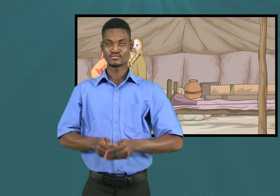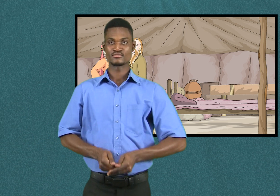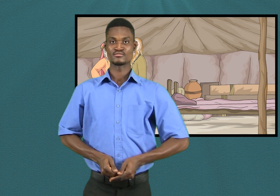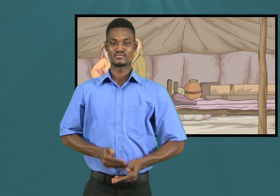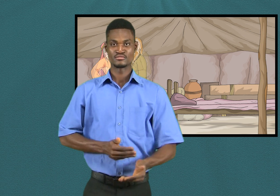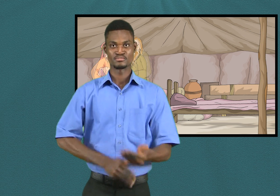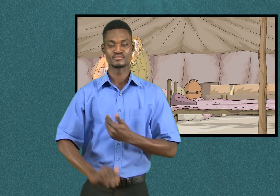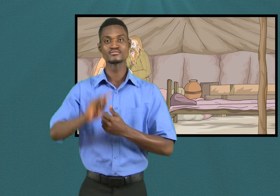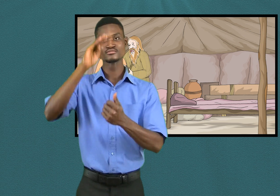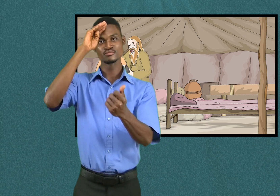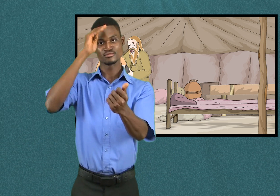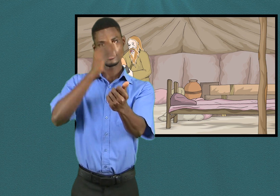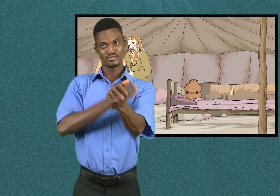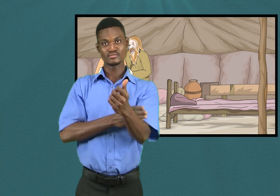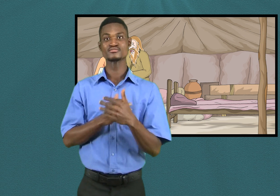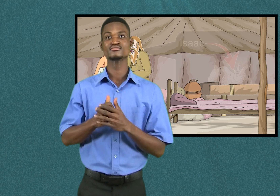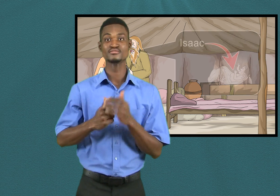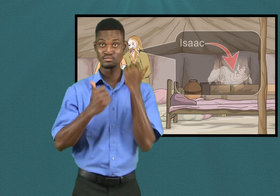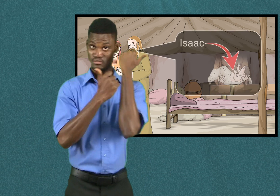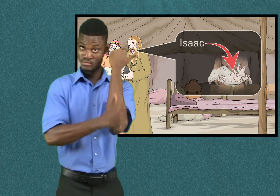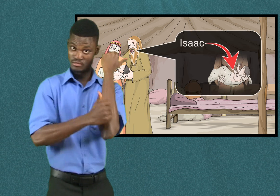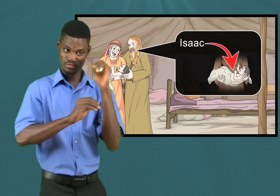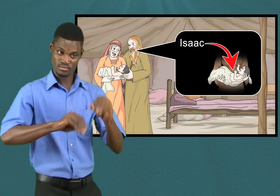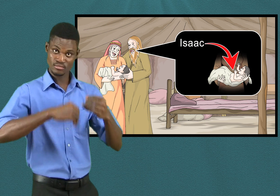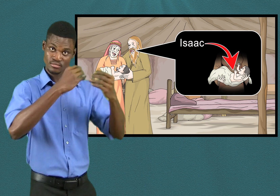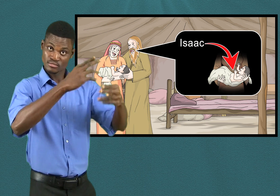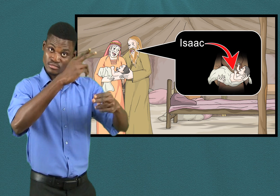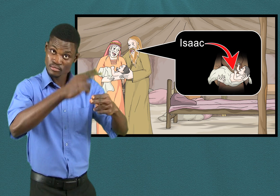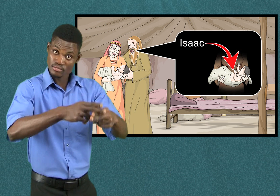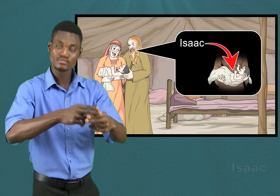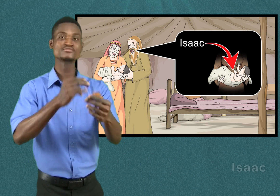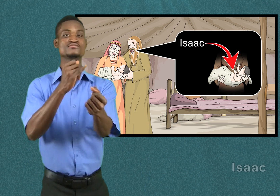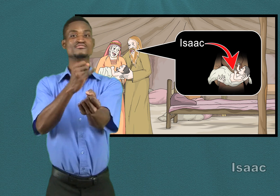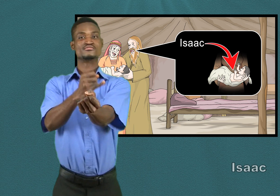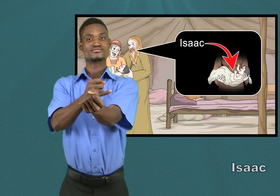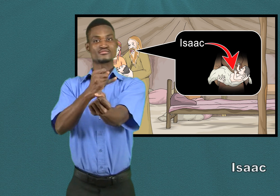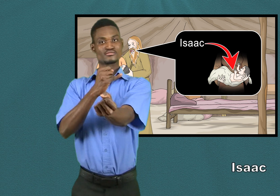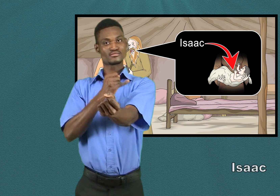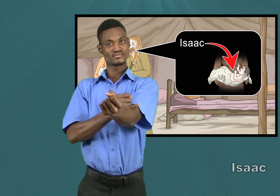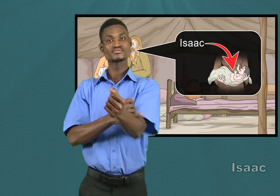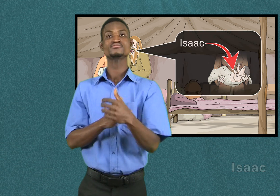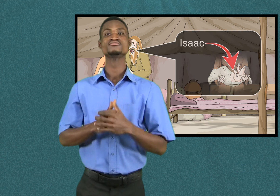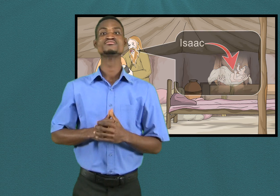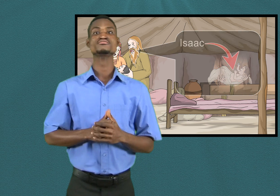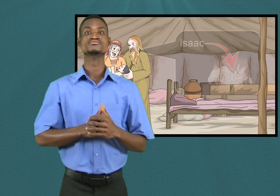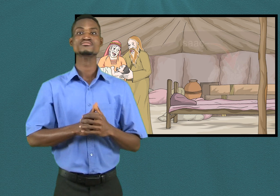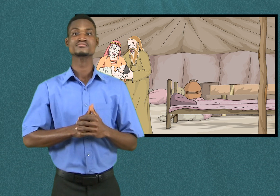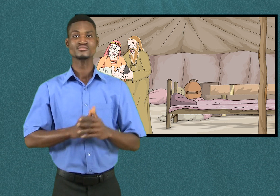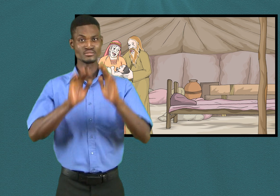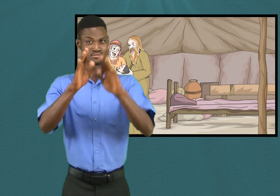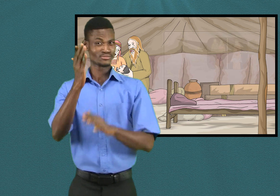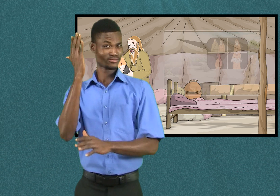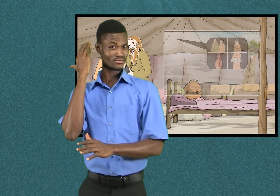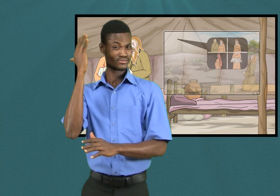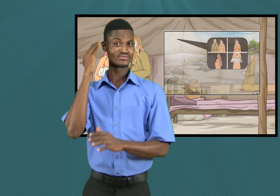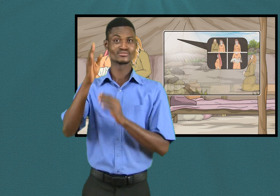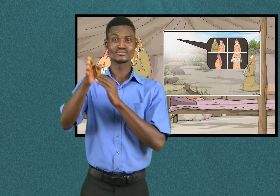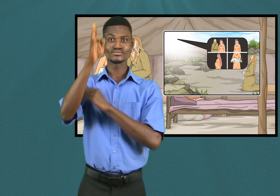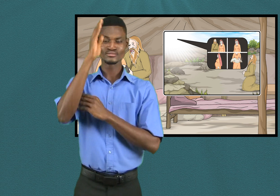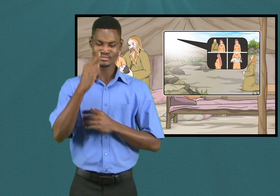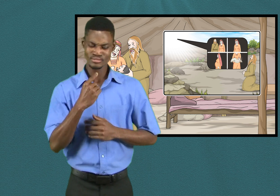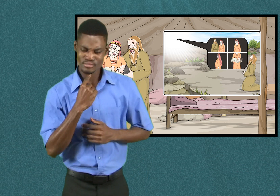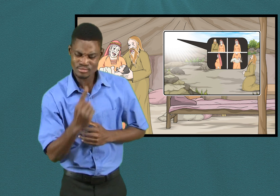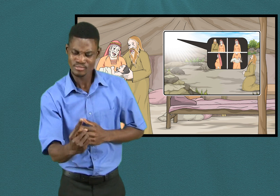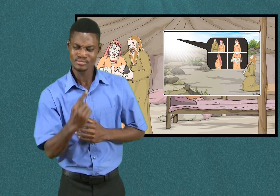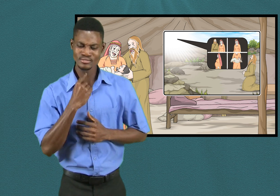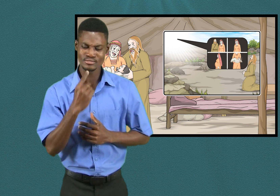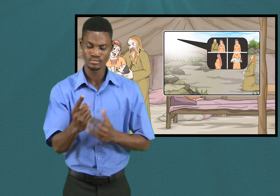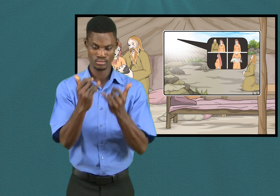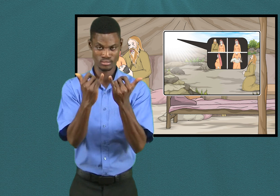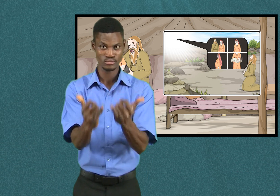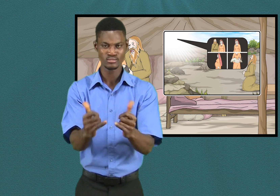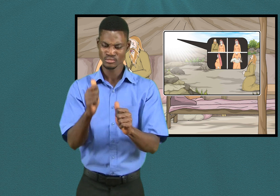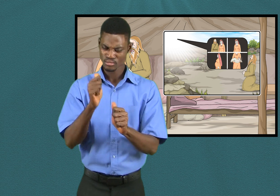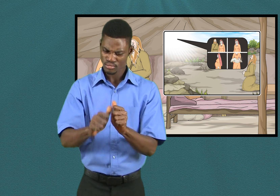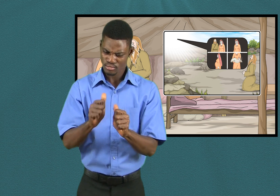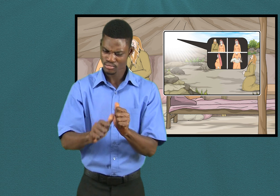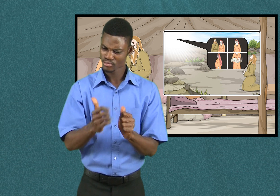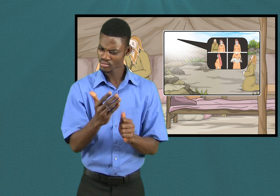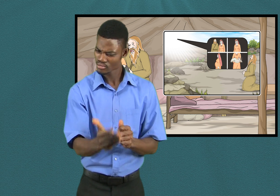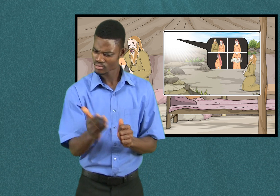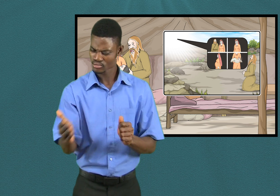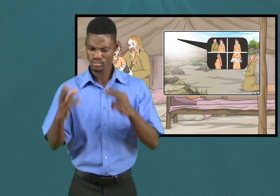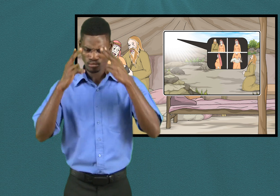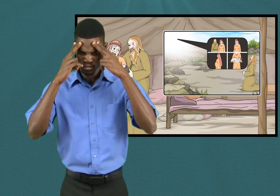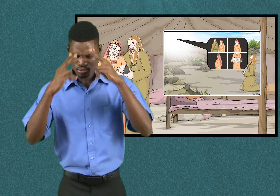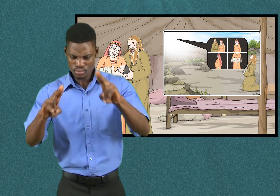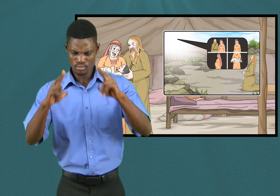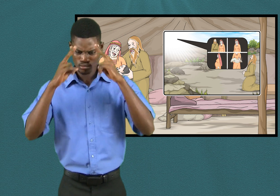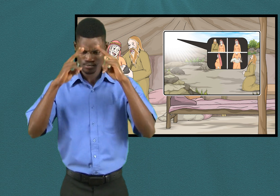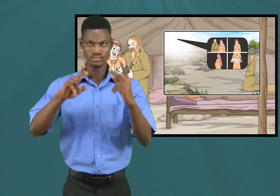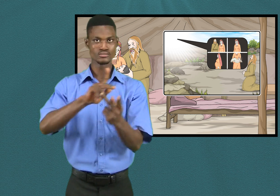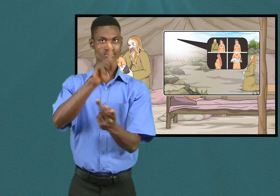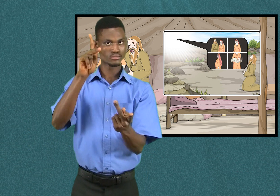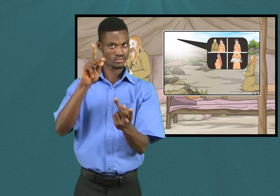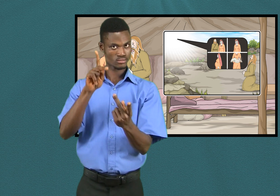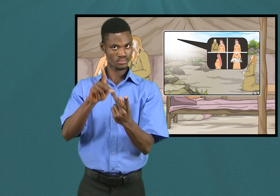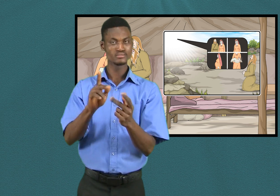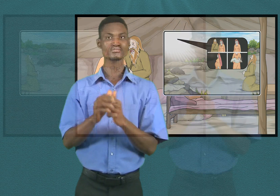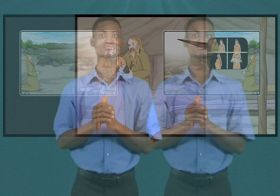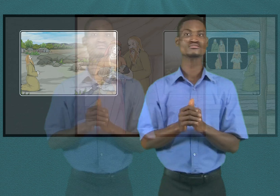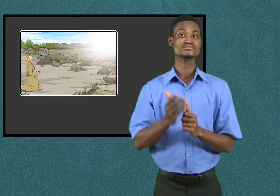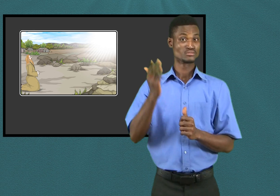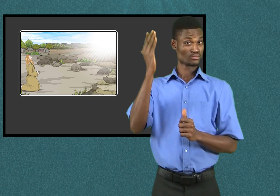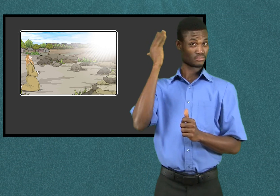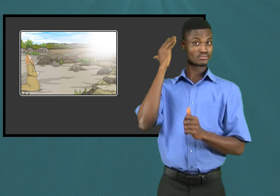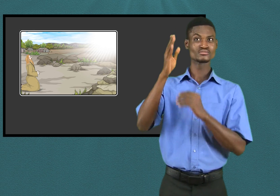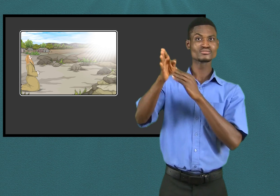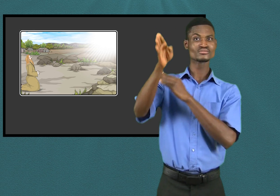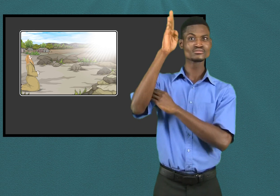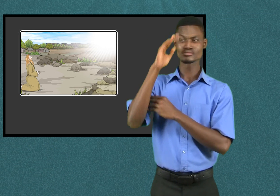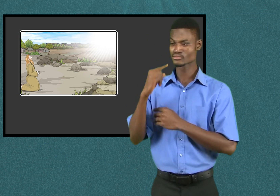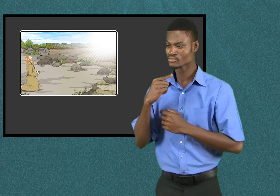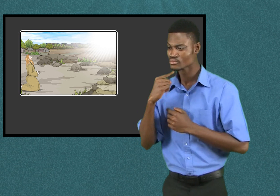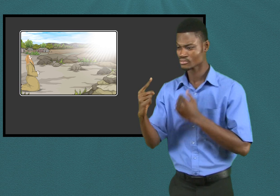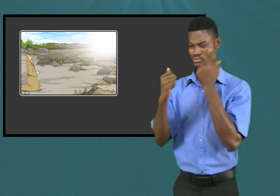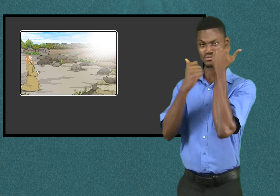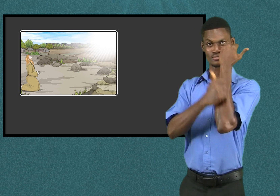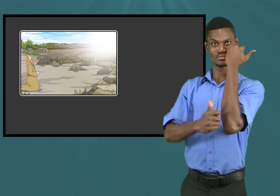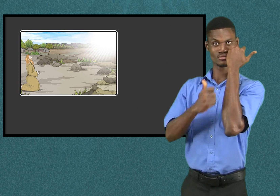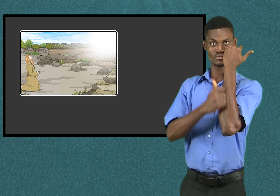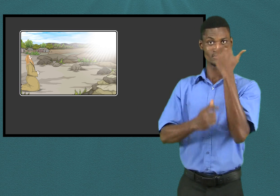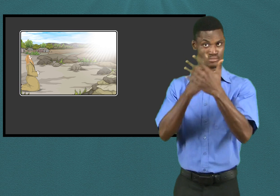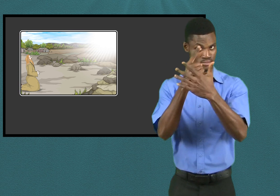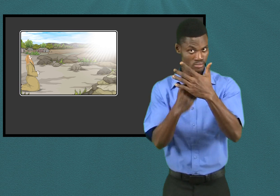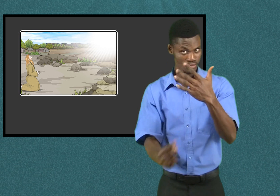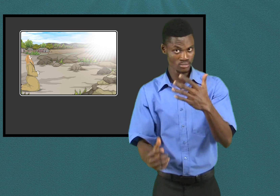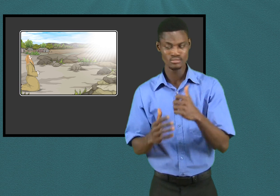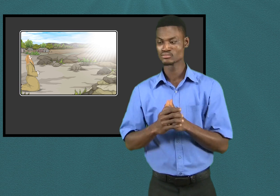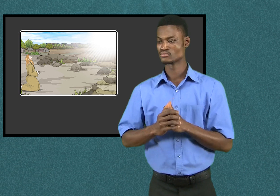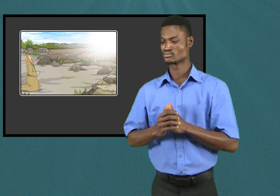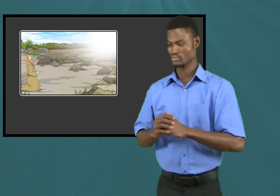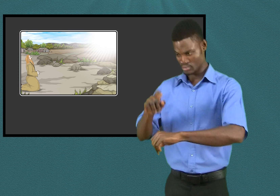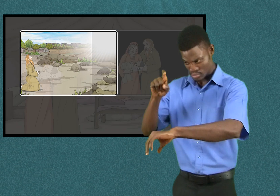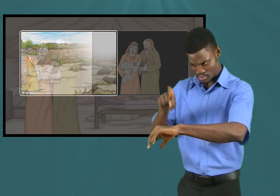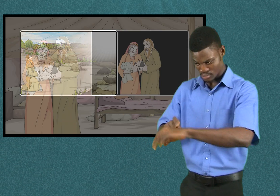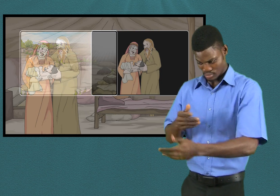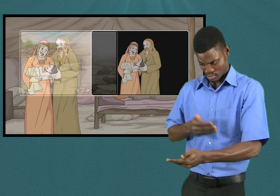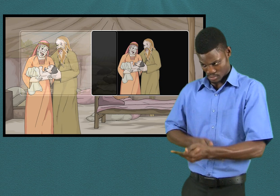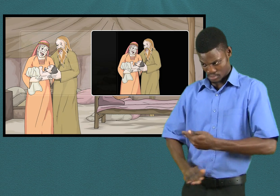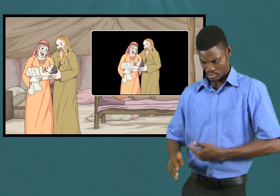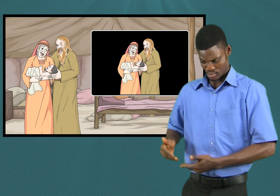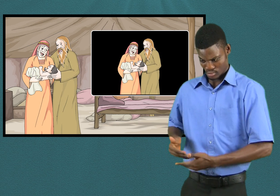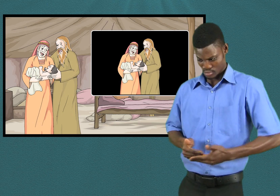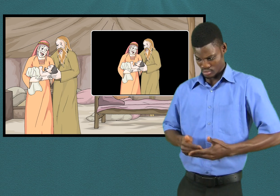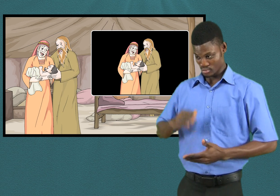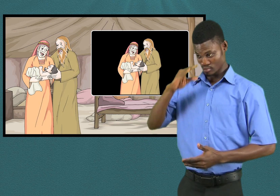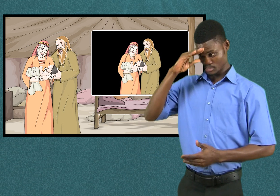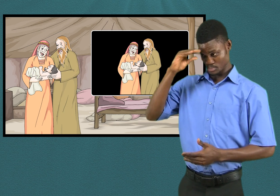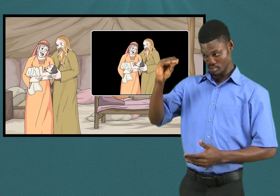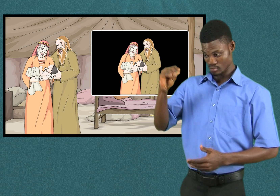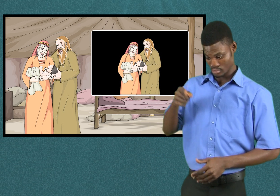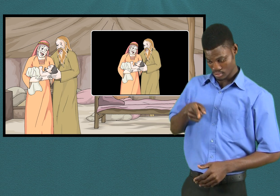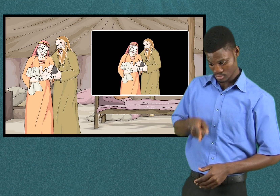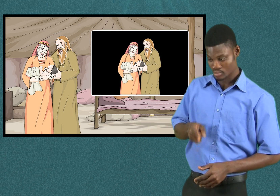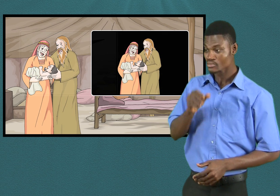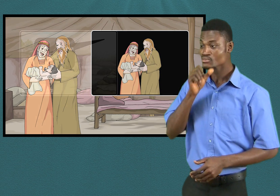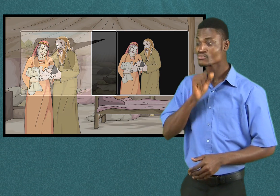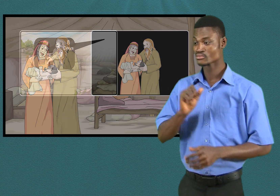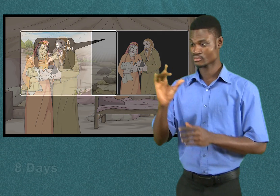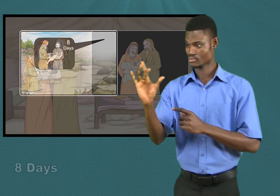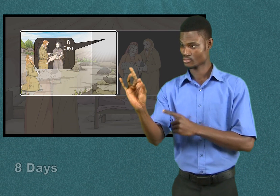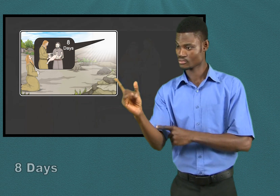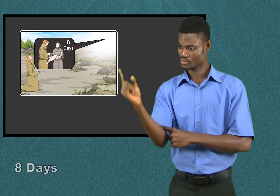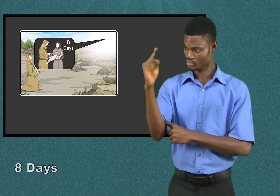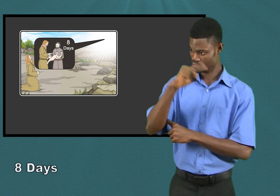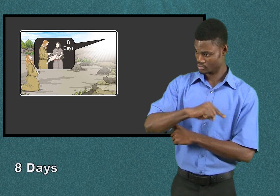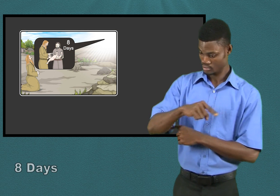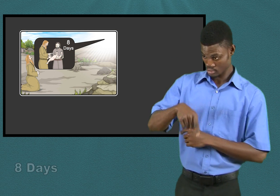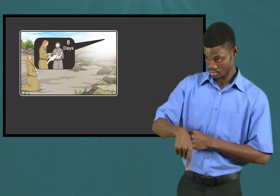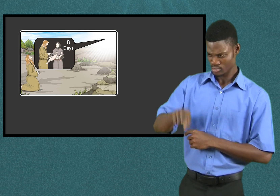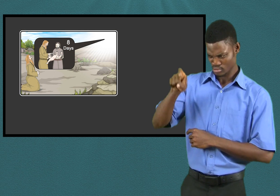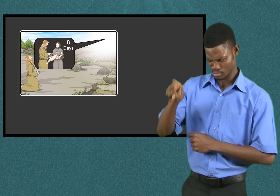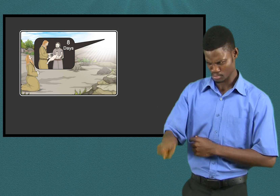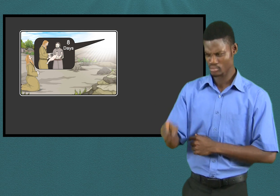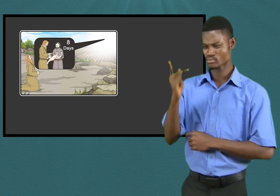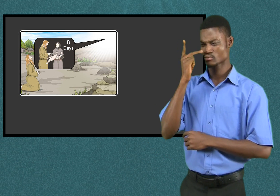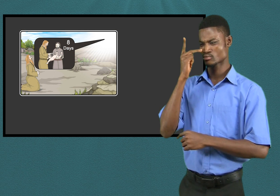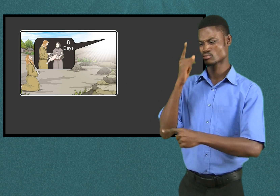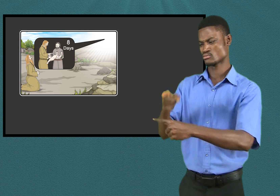And Abraham gave the name Isaac to the son Sarah bore to him.